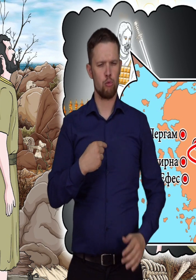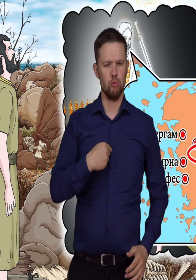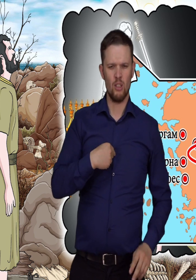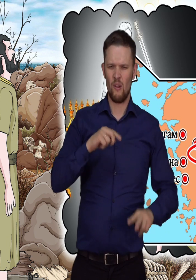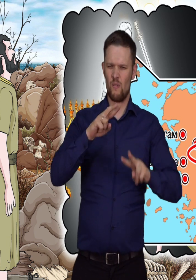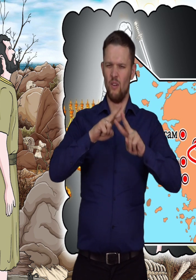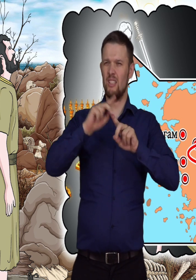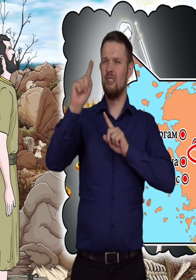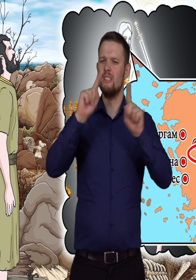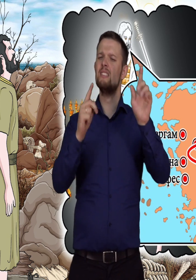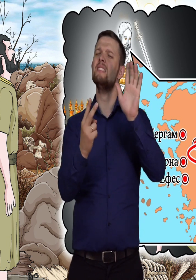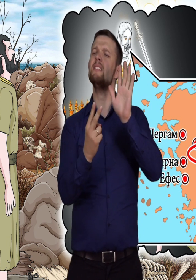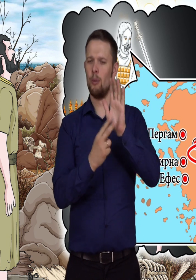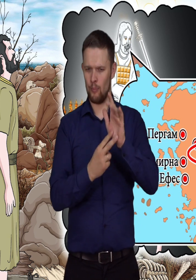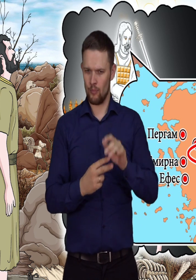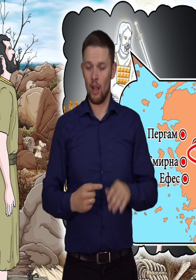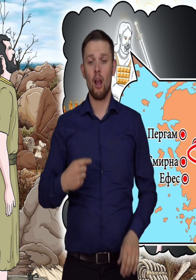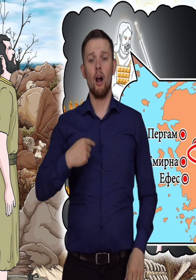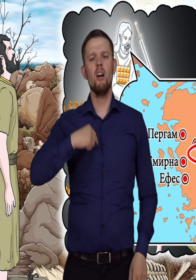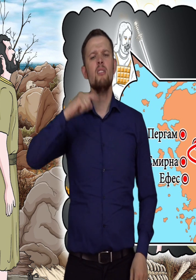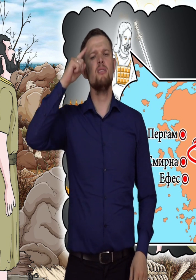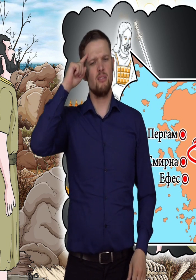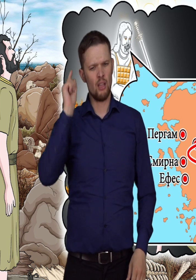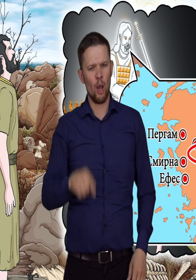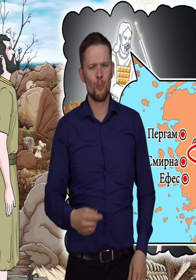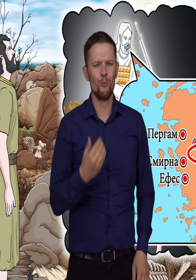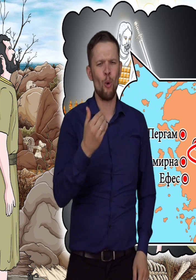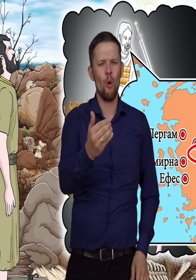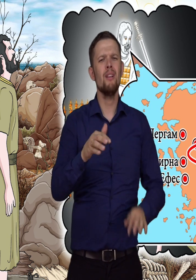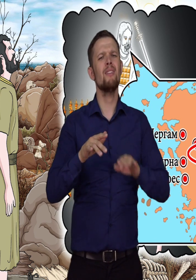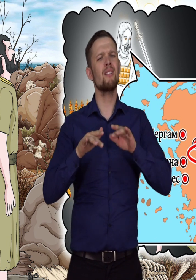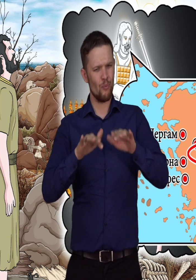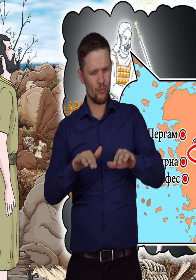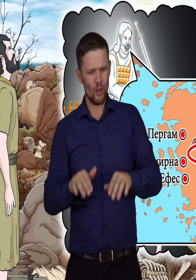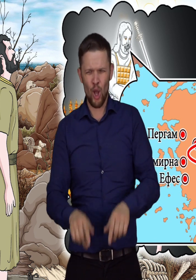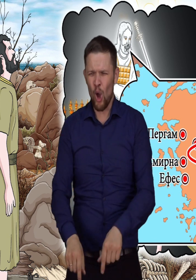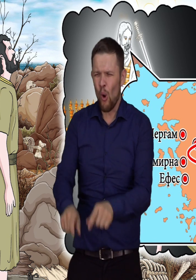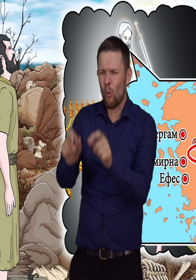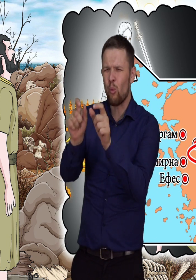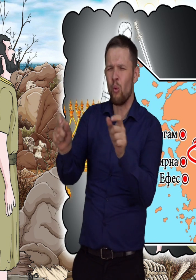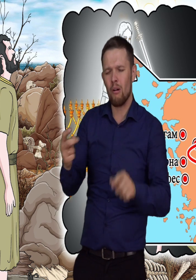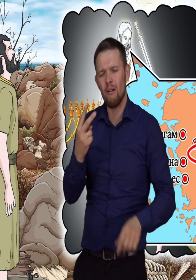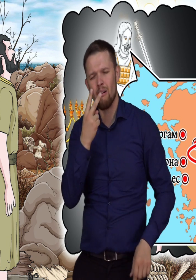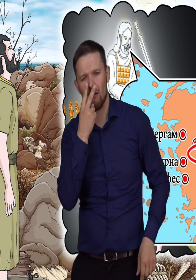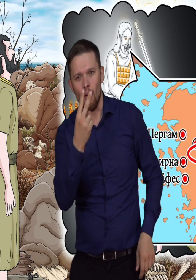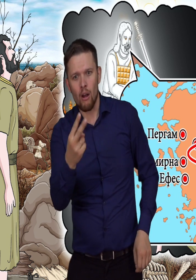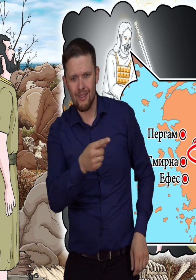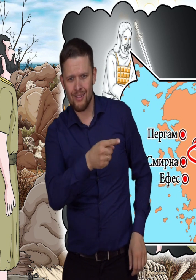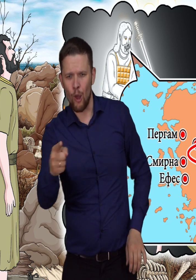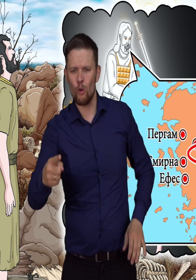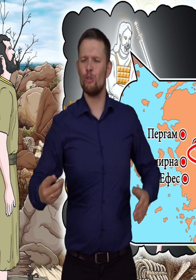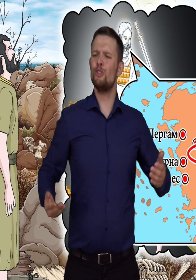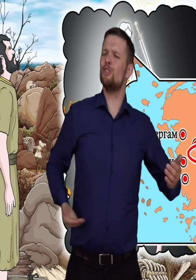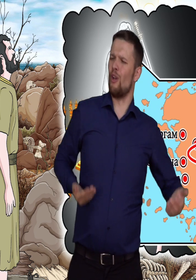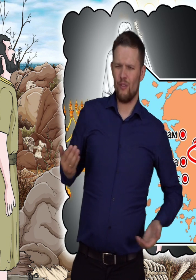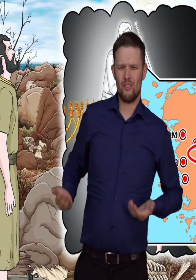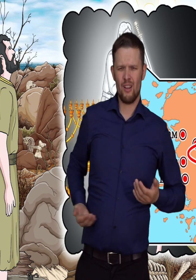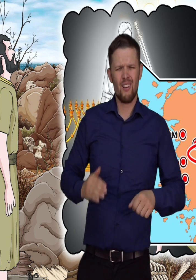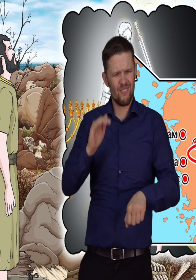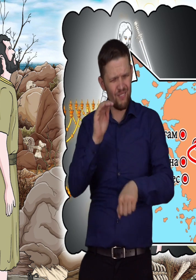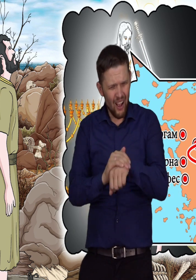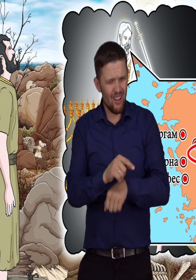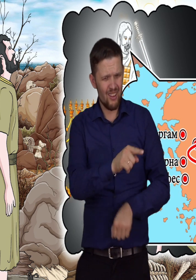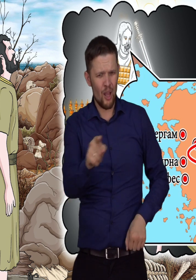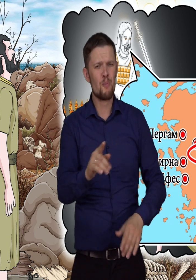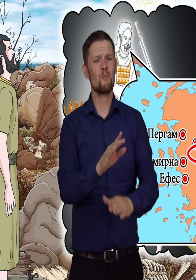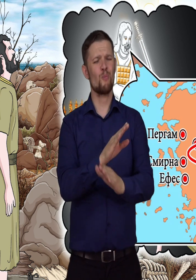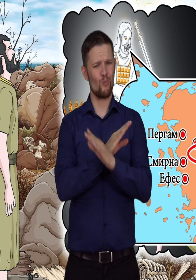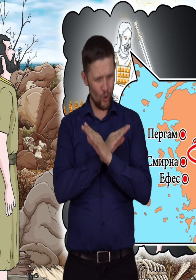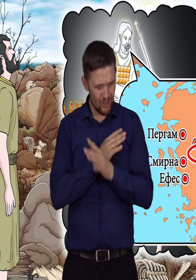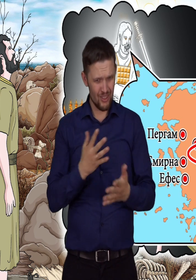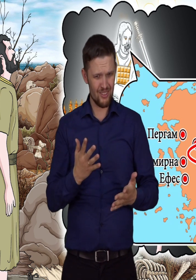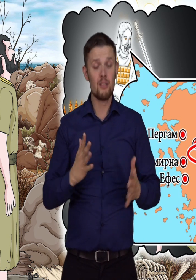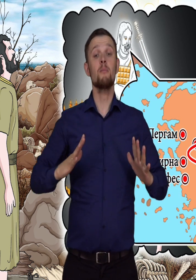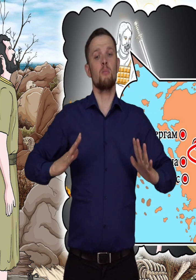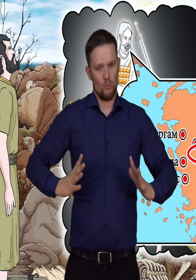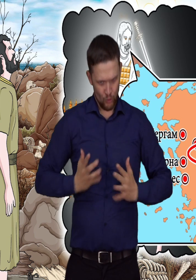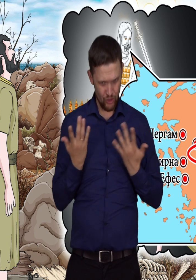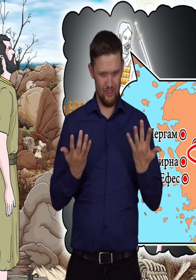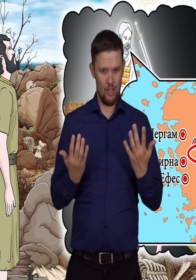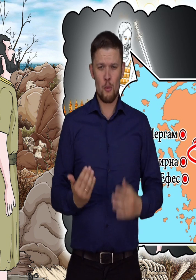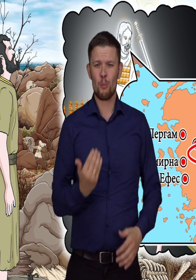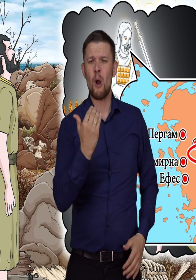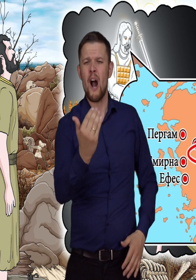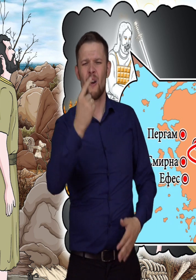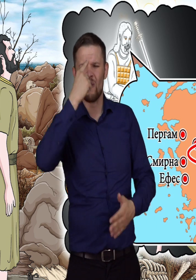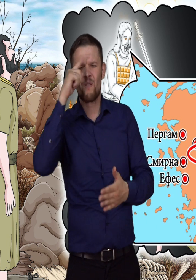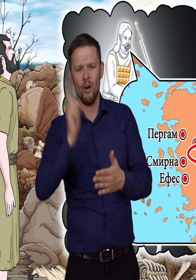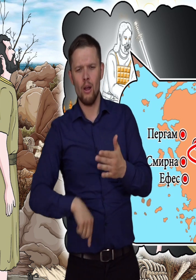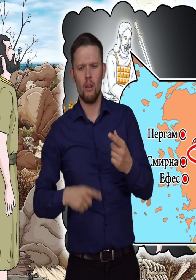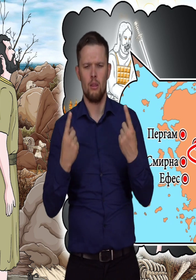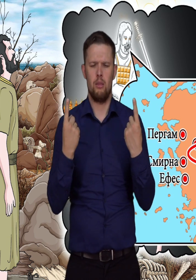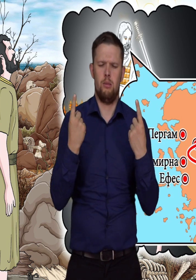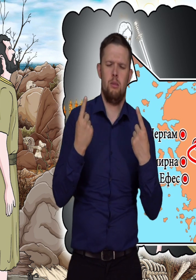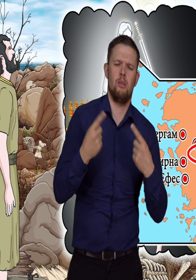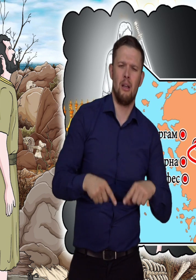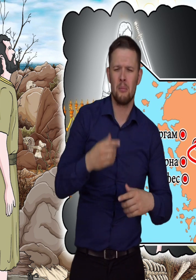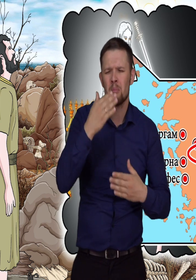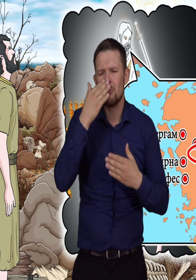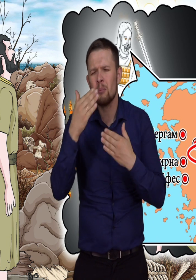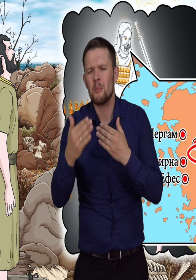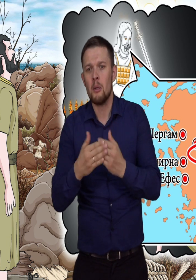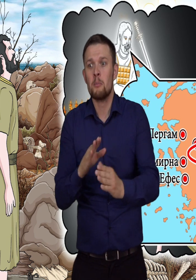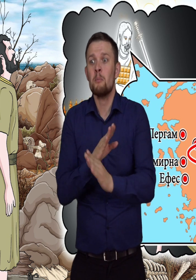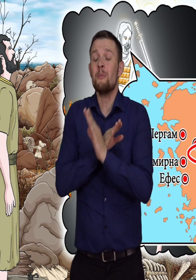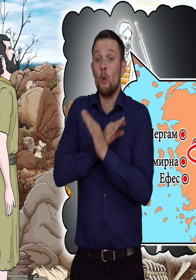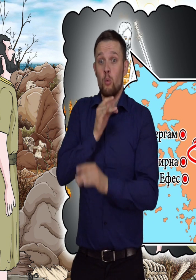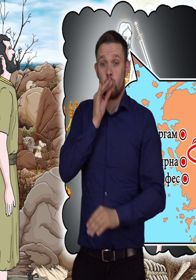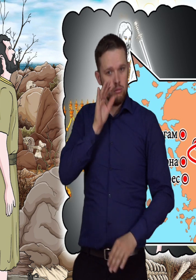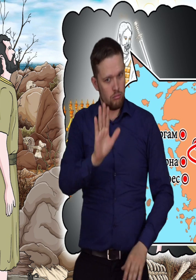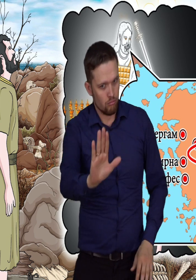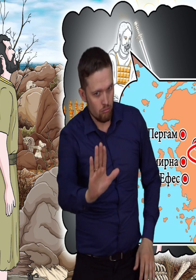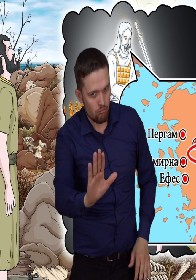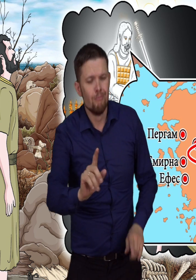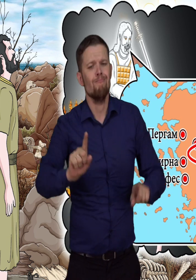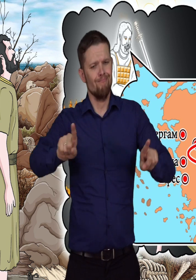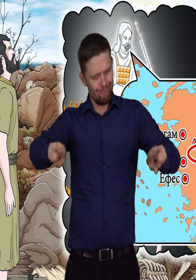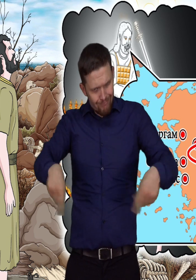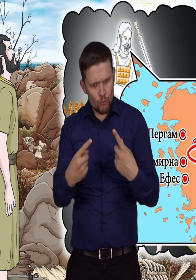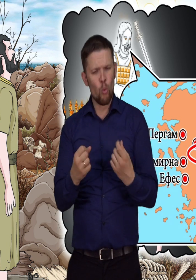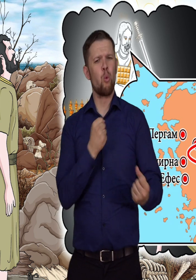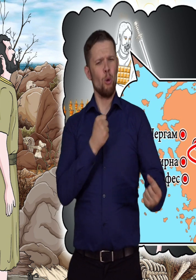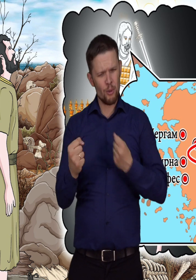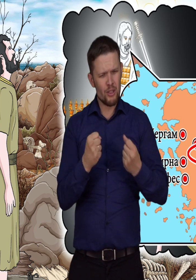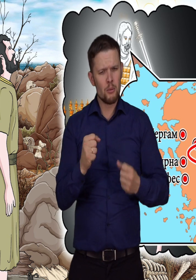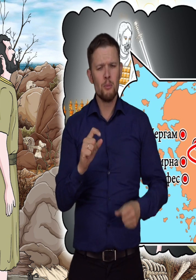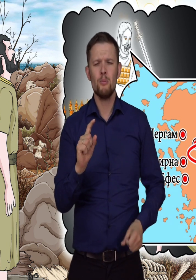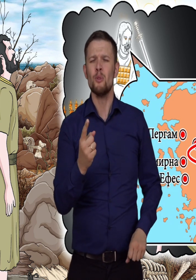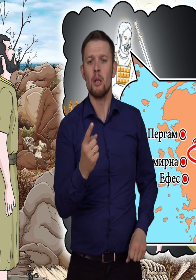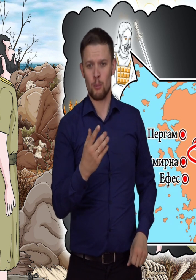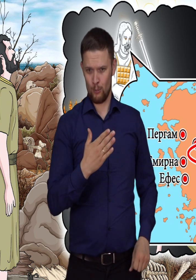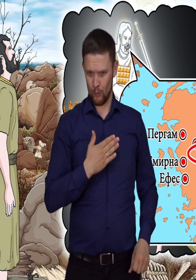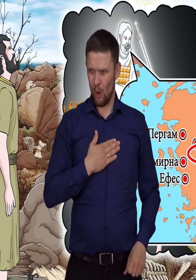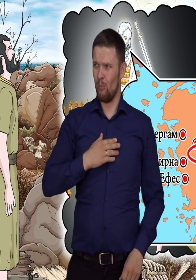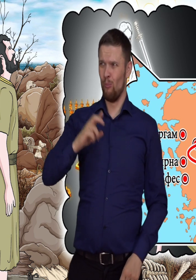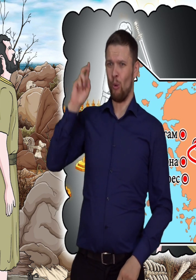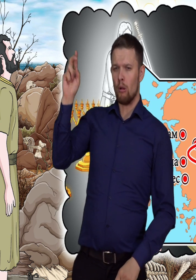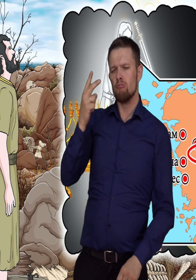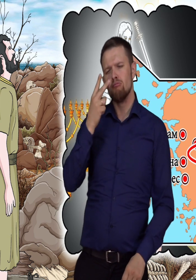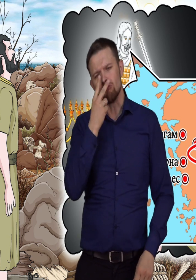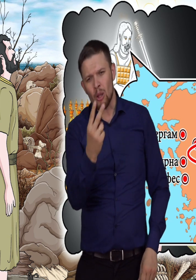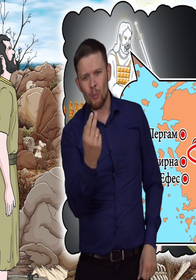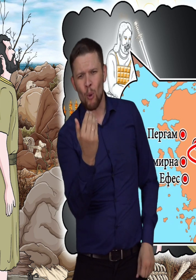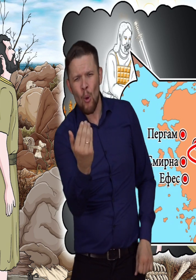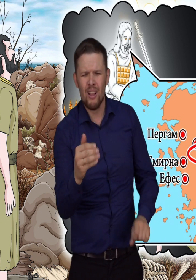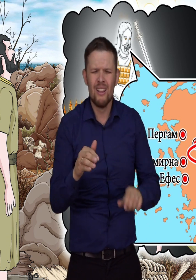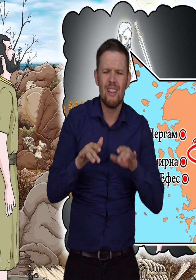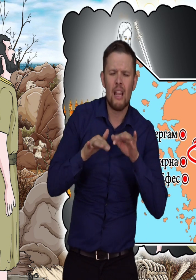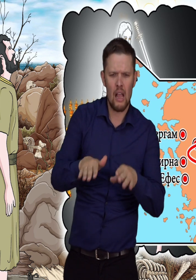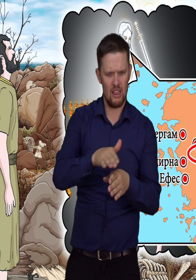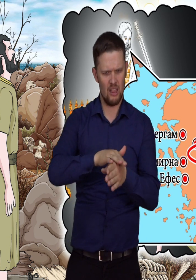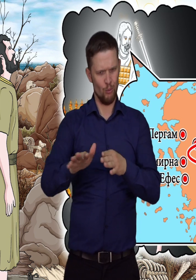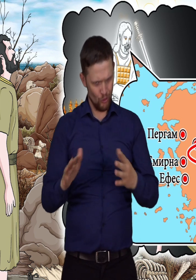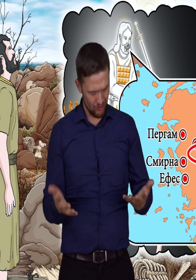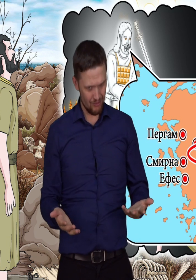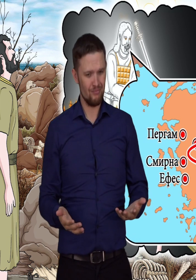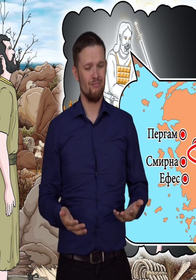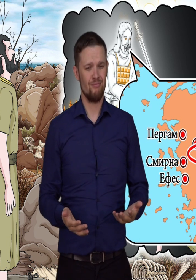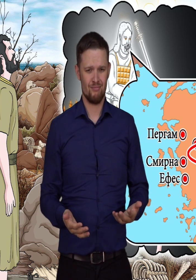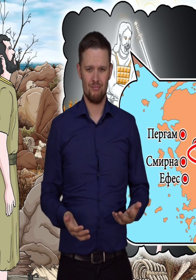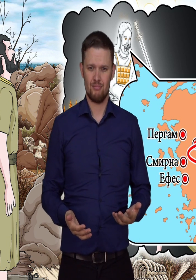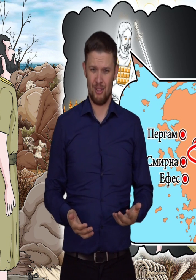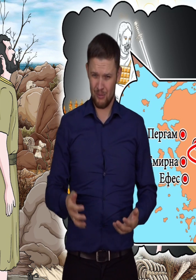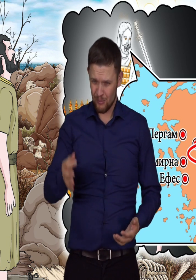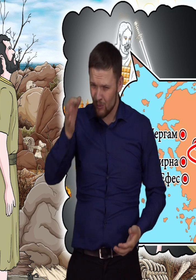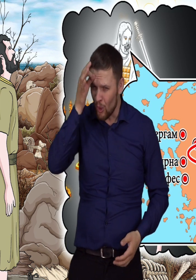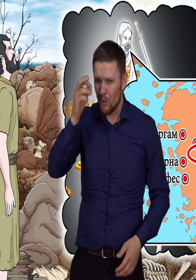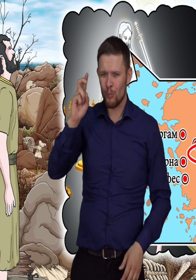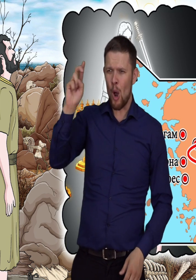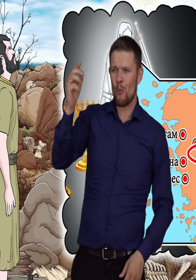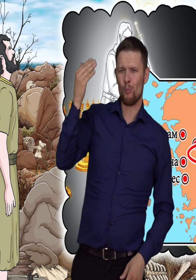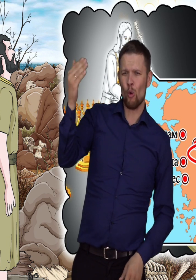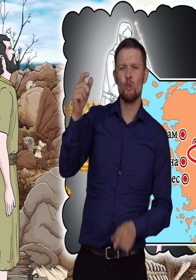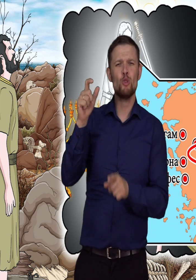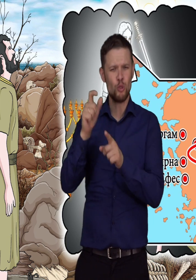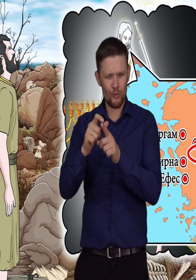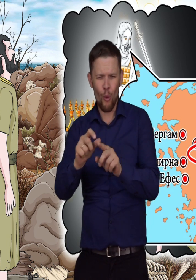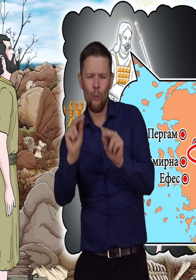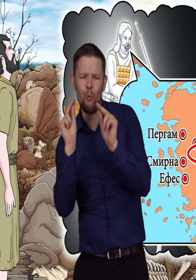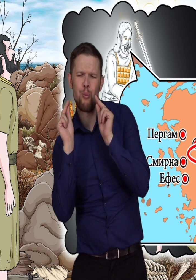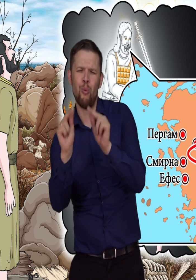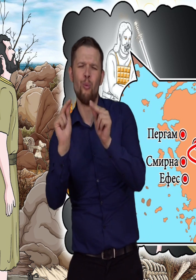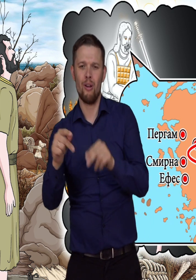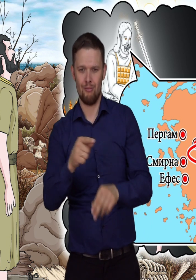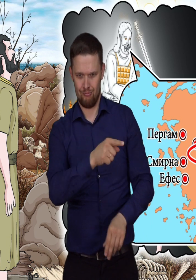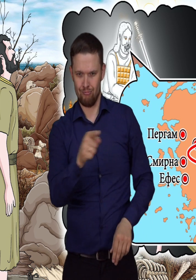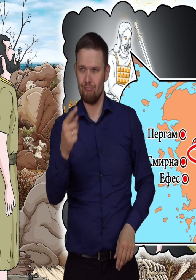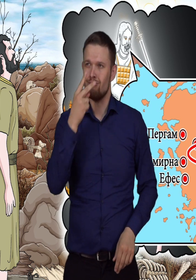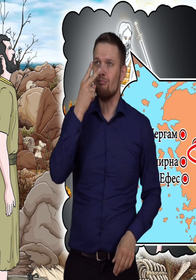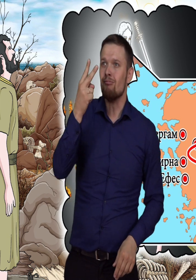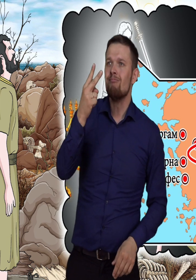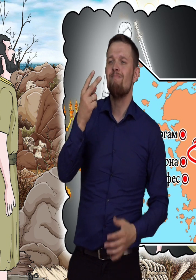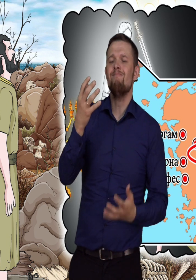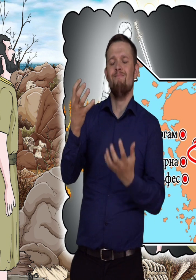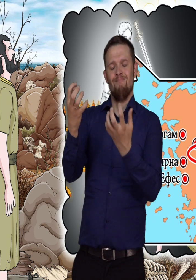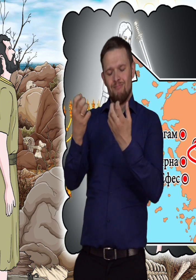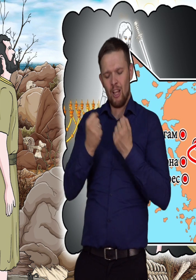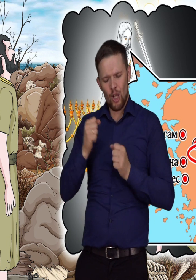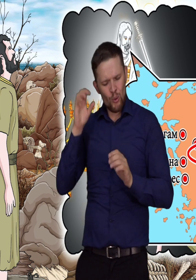you have a reputation for being alive, yet you are dead. Wake up and strengthen what remains, which was about to die; for I have found your deeds incomplete in the sight of My God.